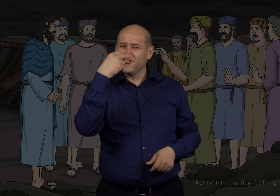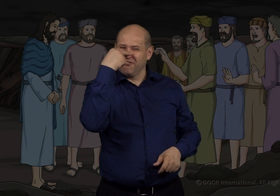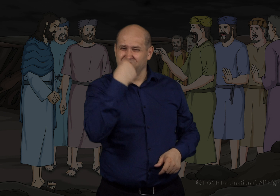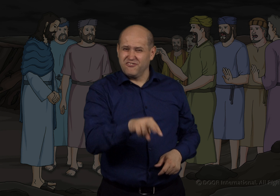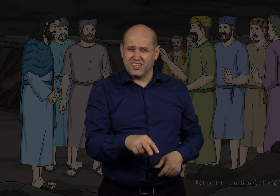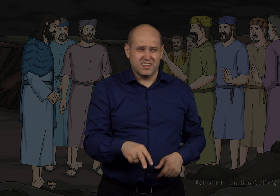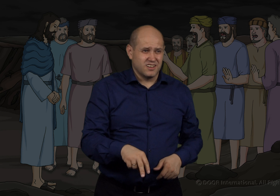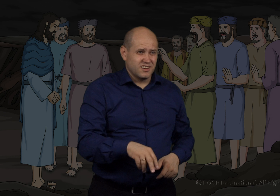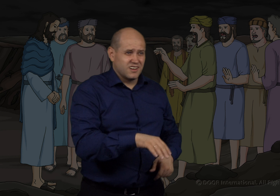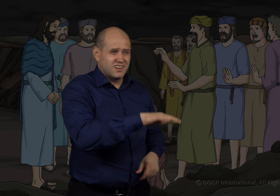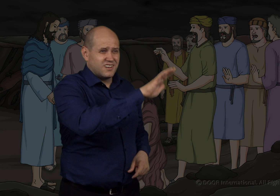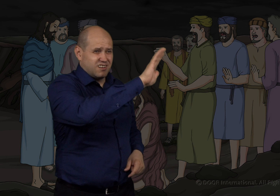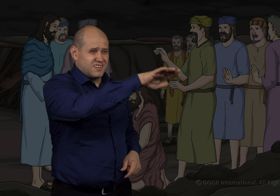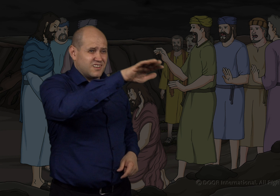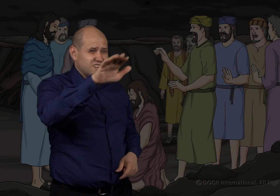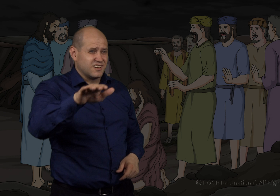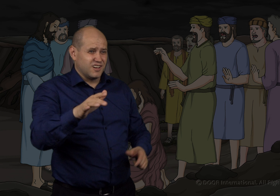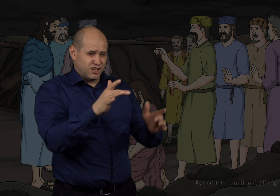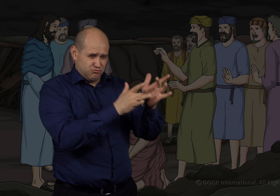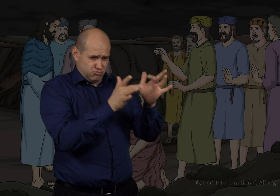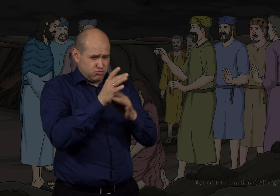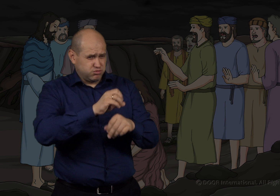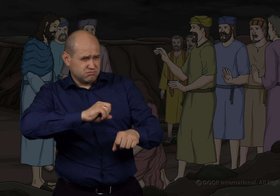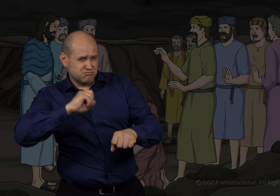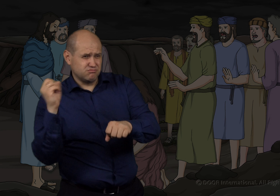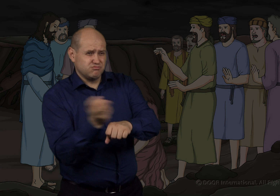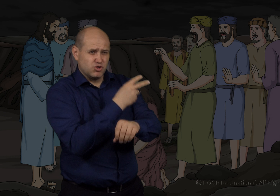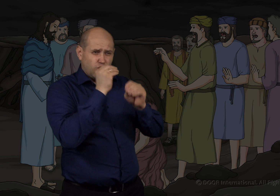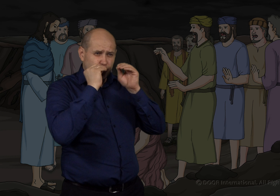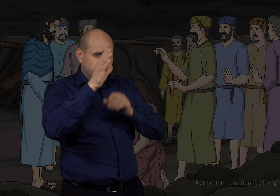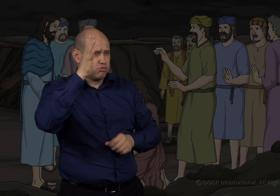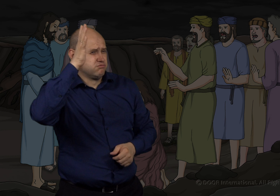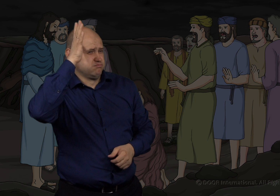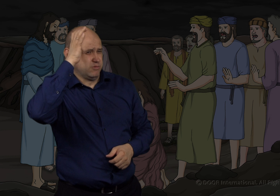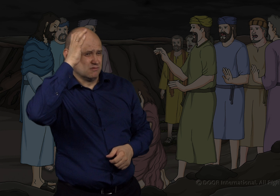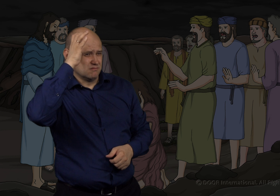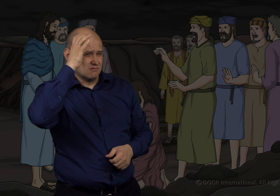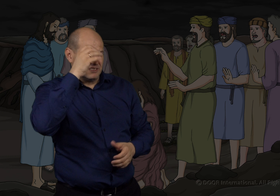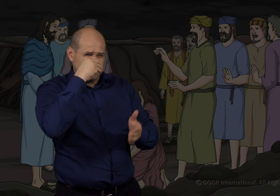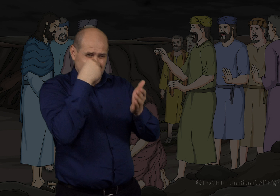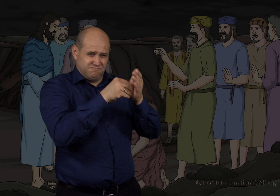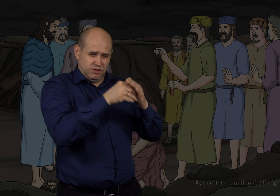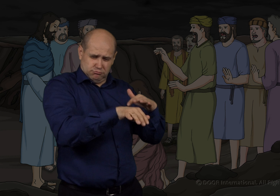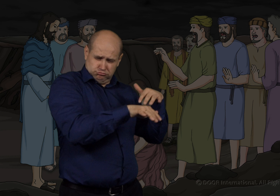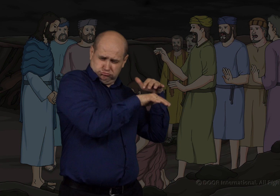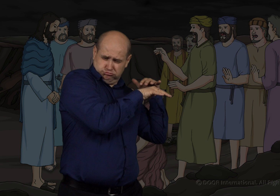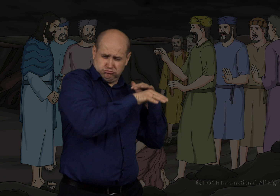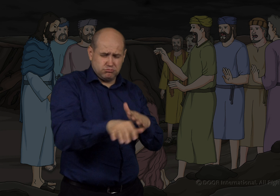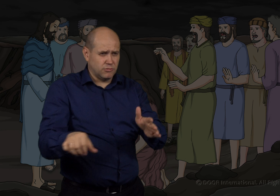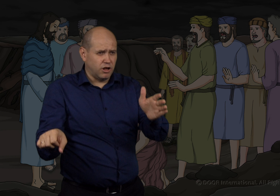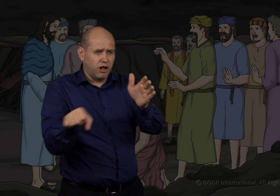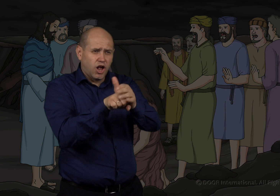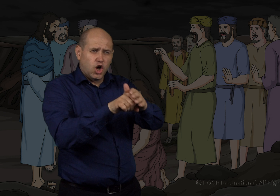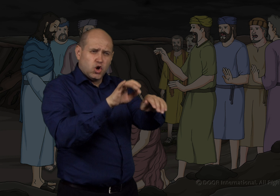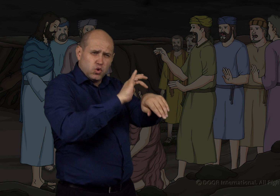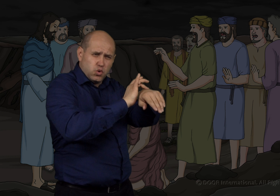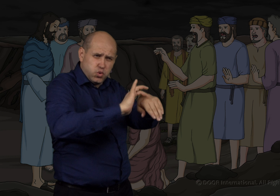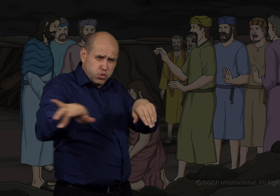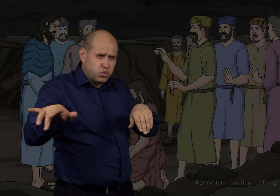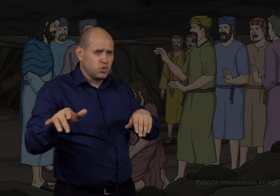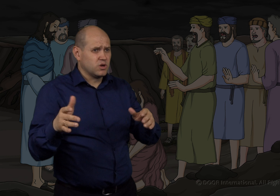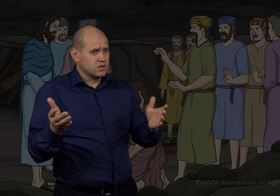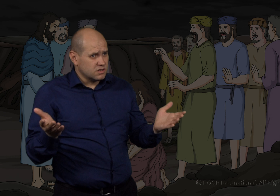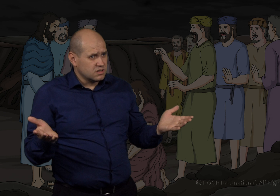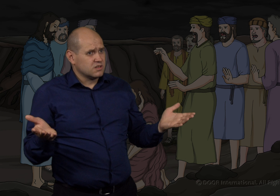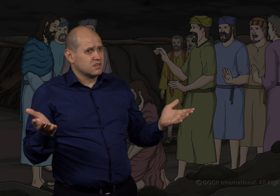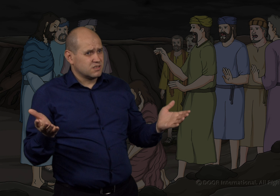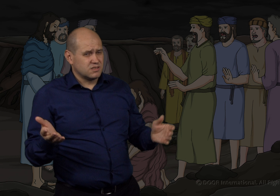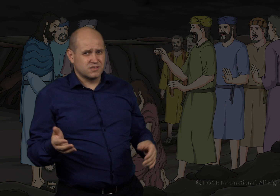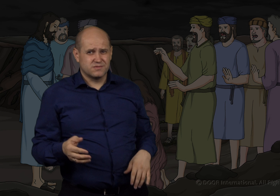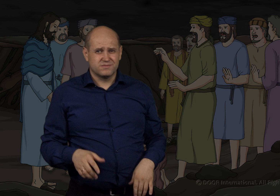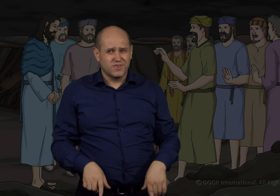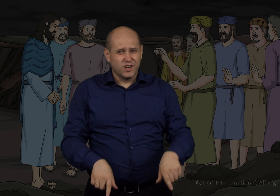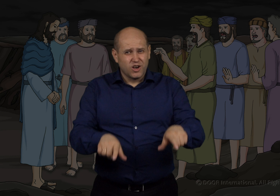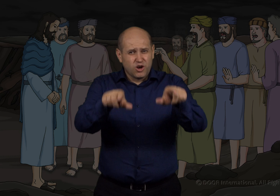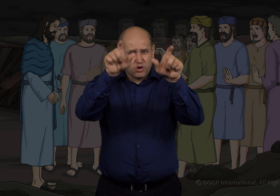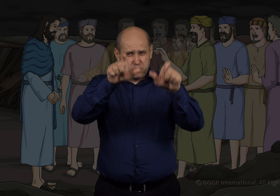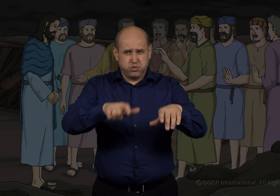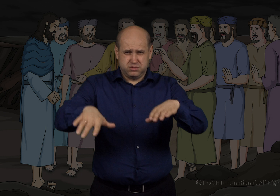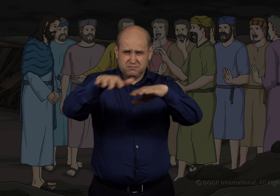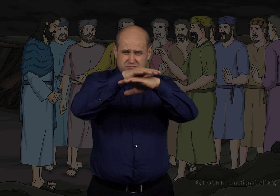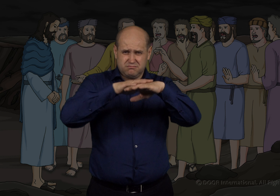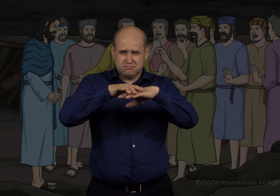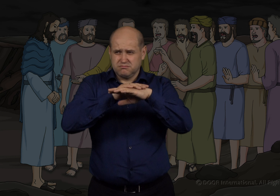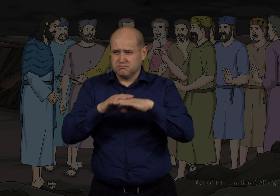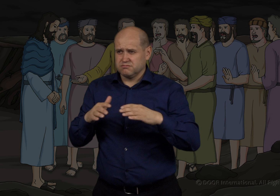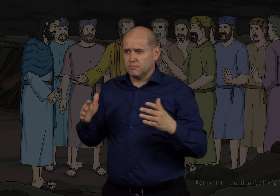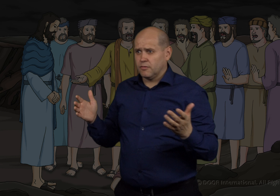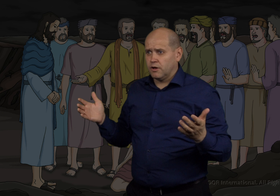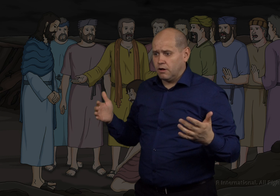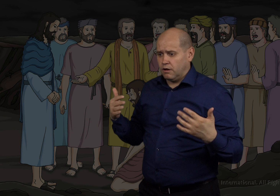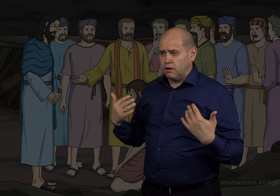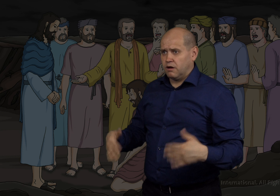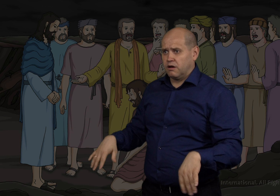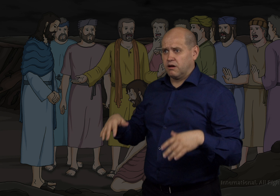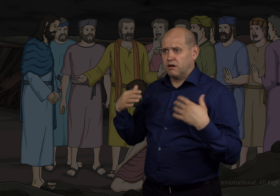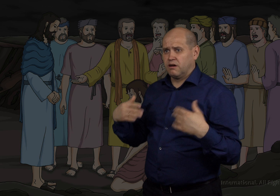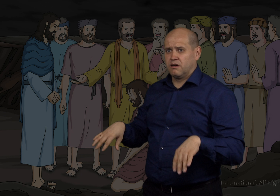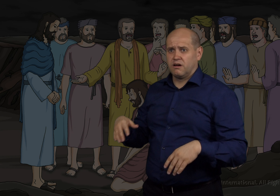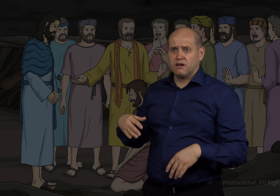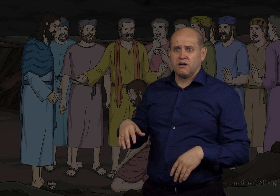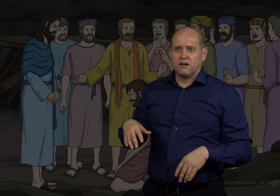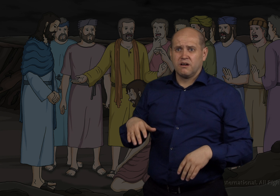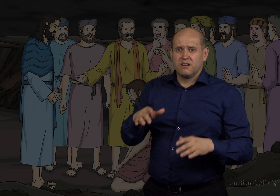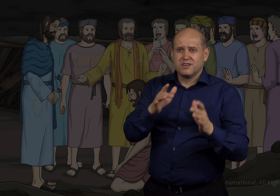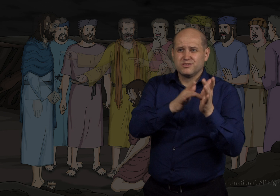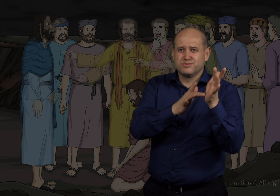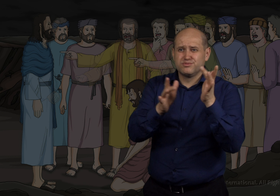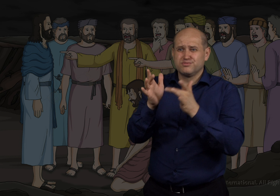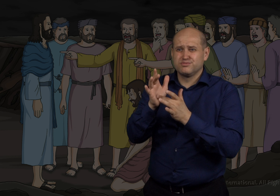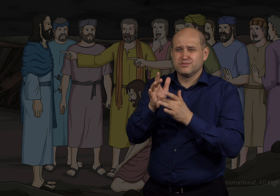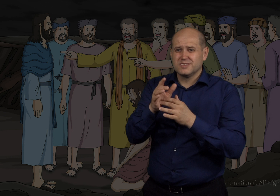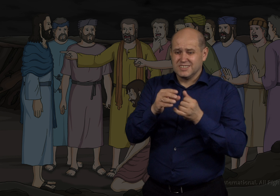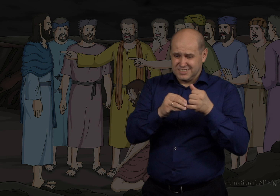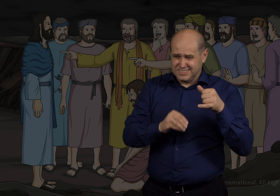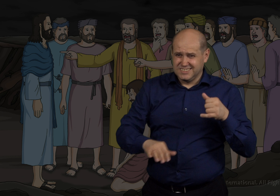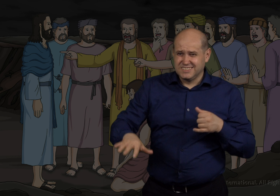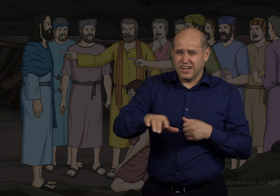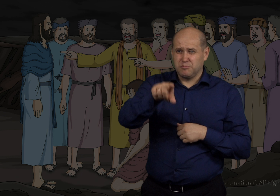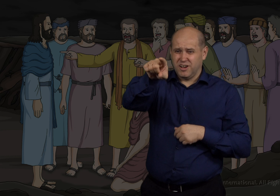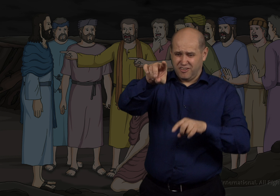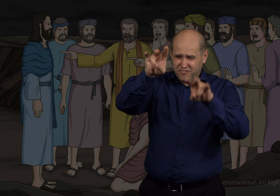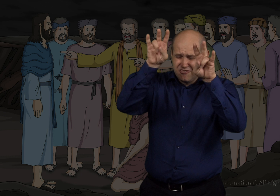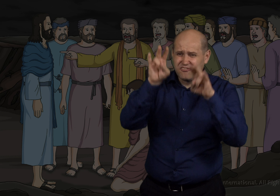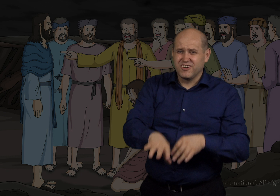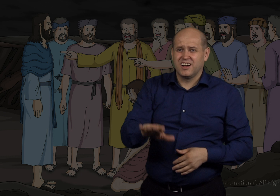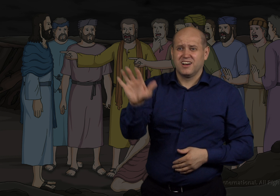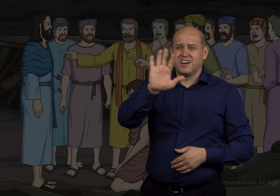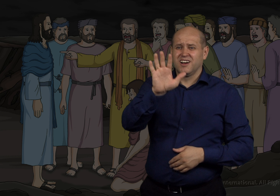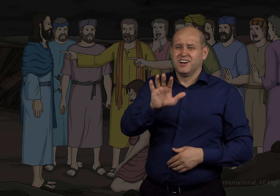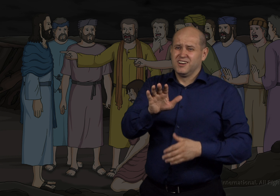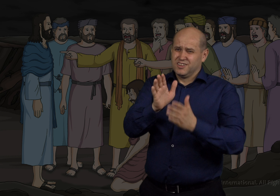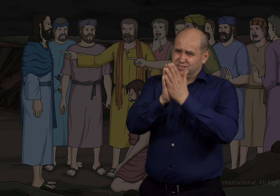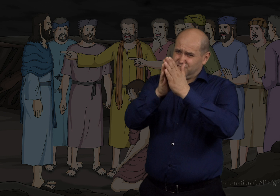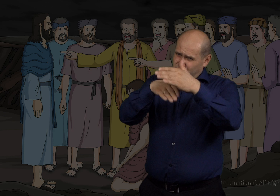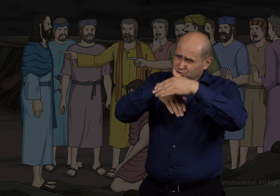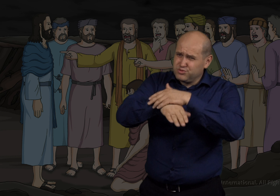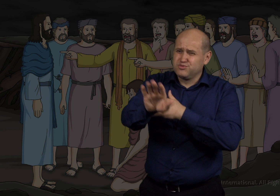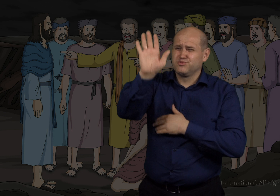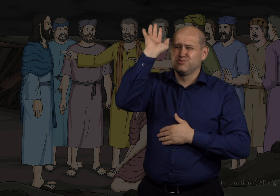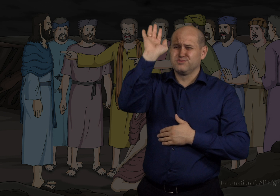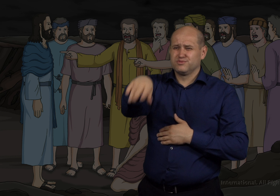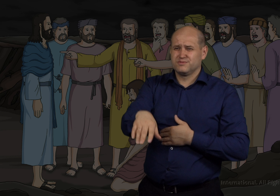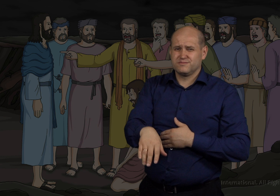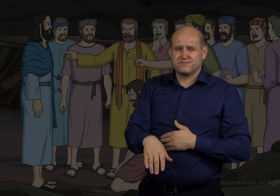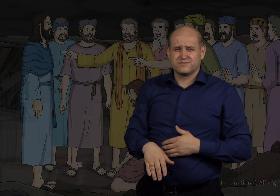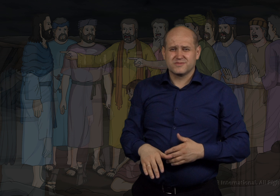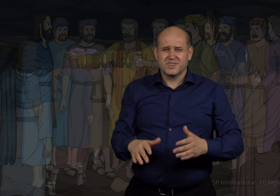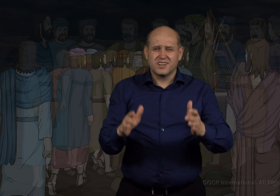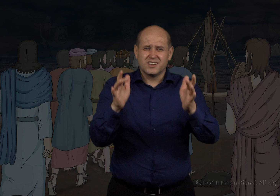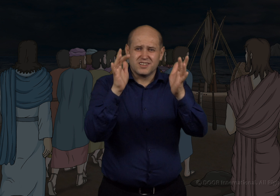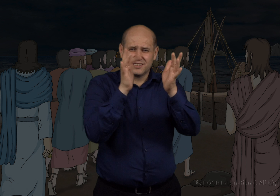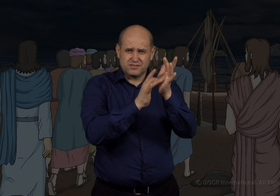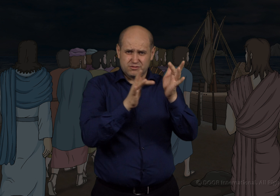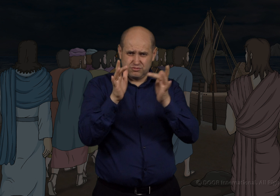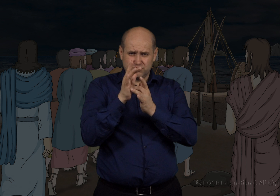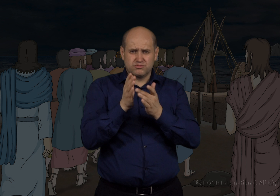Those who had seen it described what had happened to the demon-possessed man and also to the pigs. And the people began to beg Jesus to leave their region.